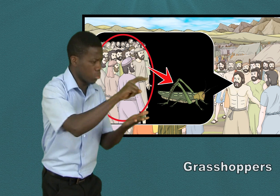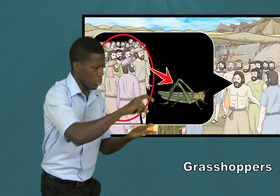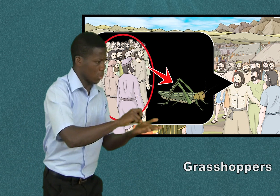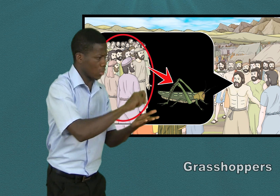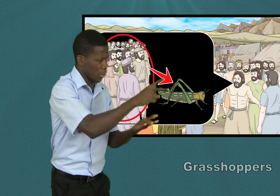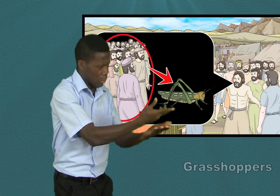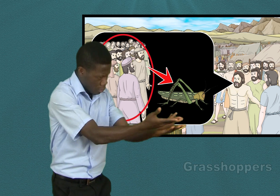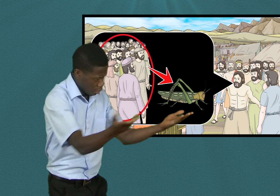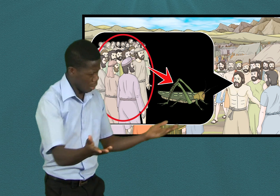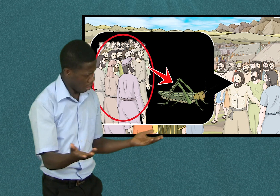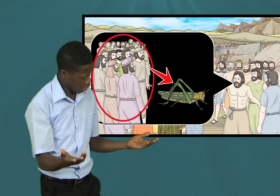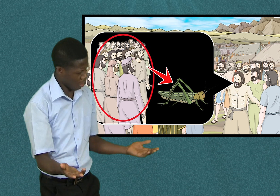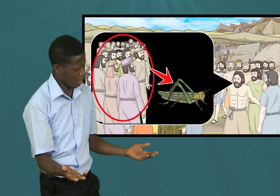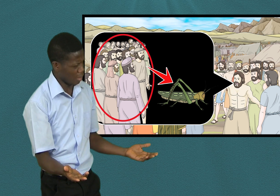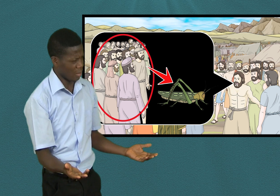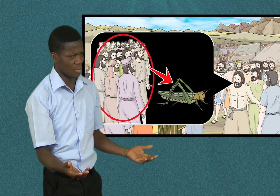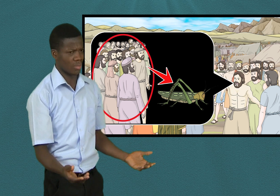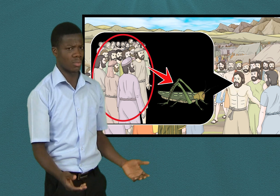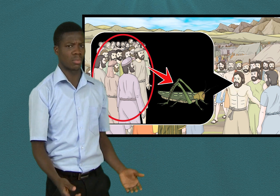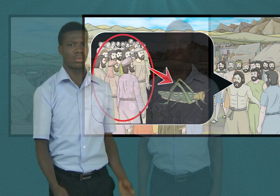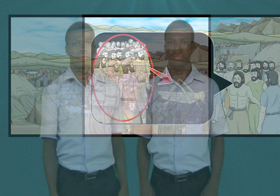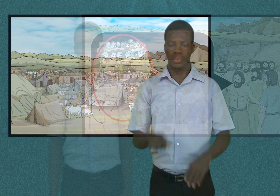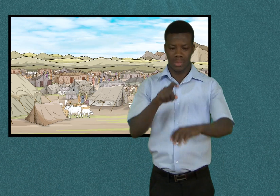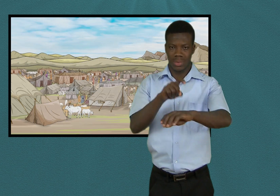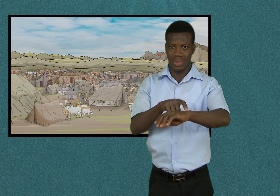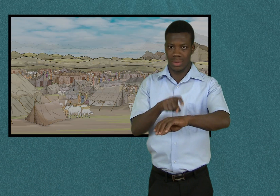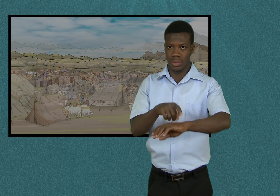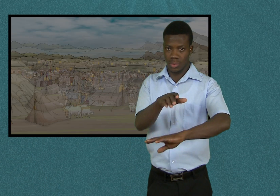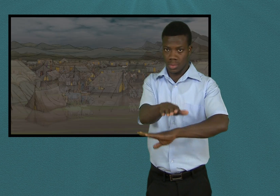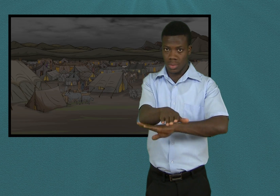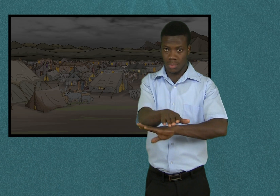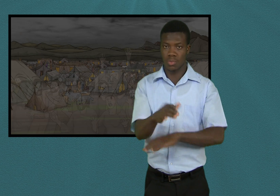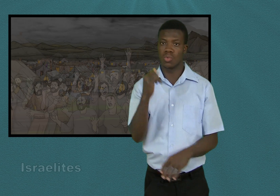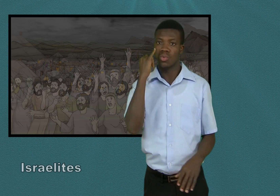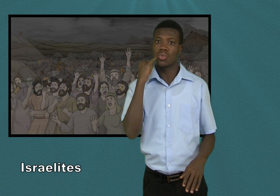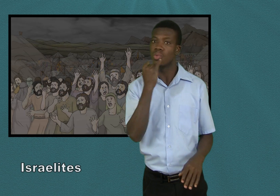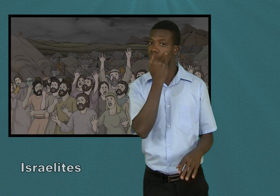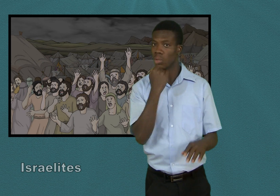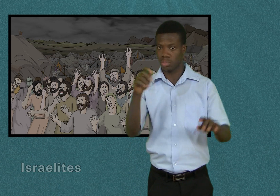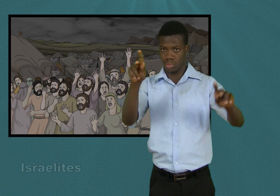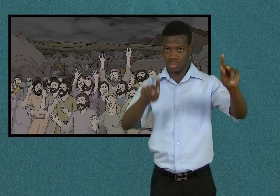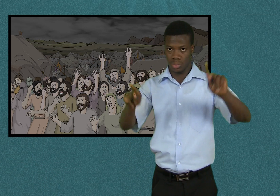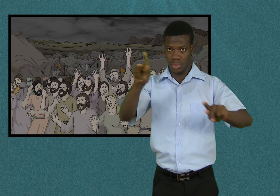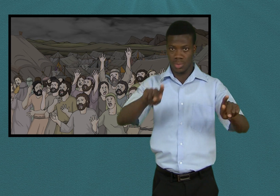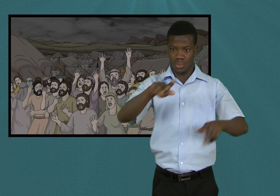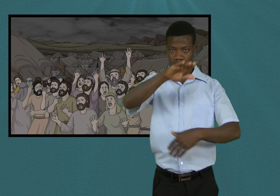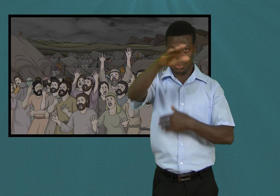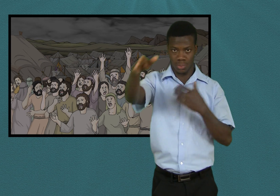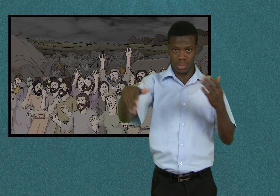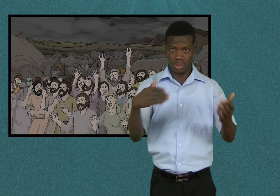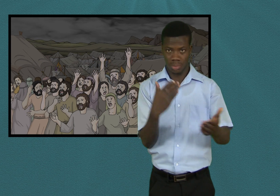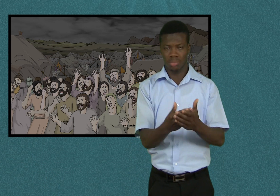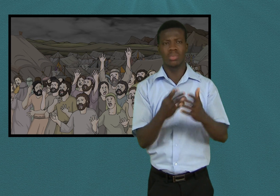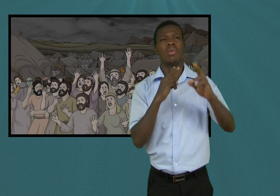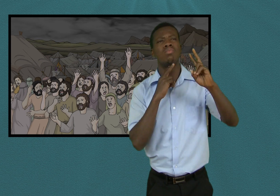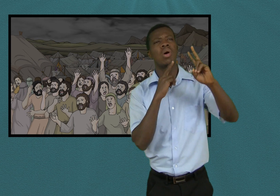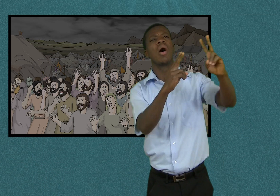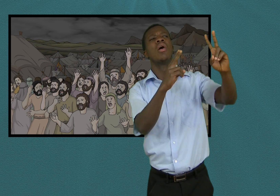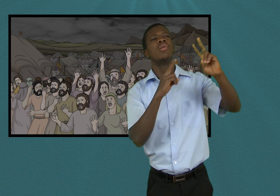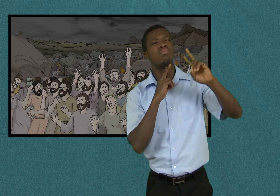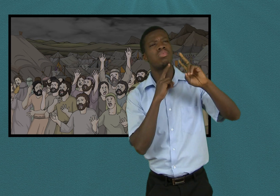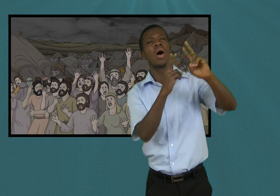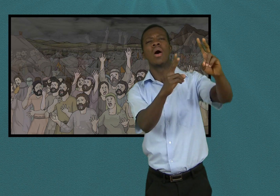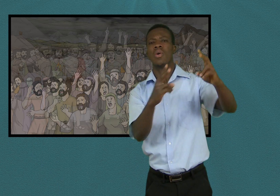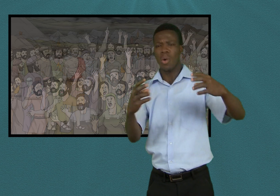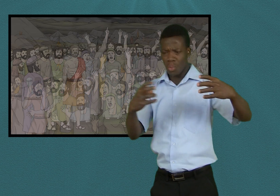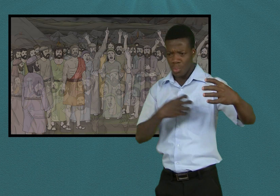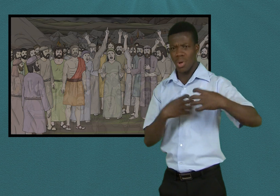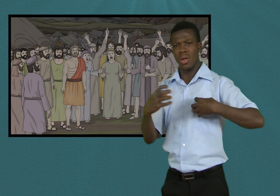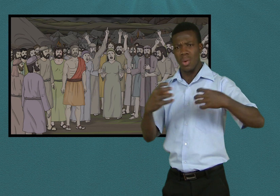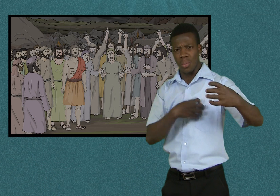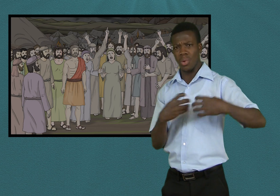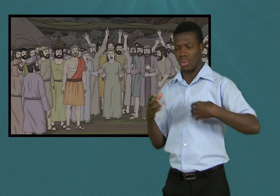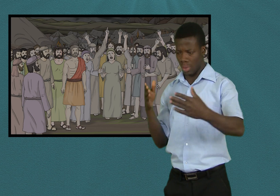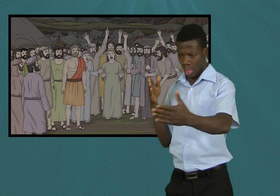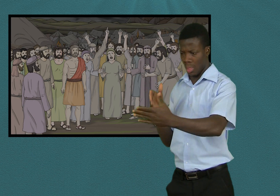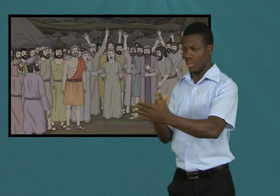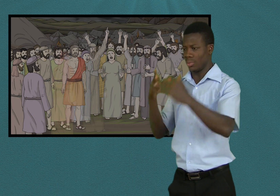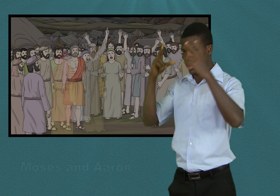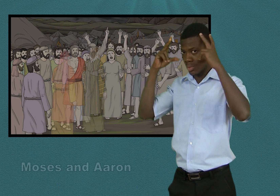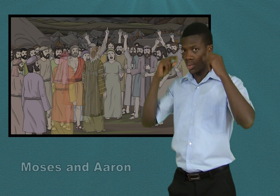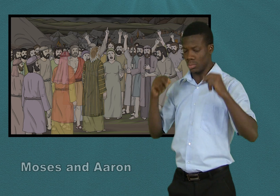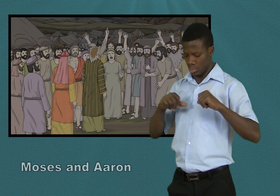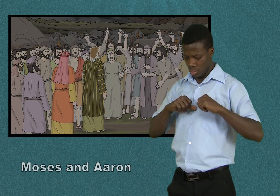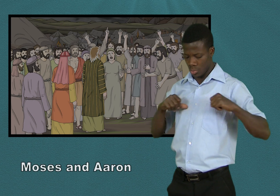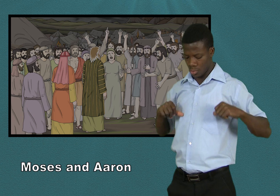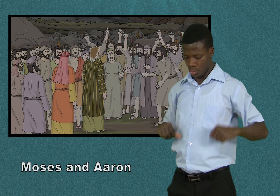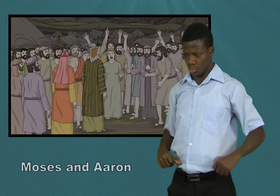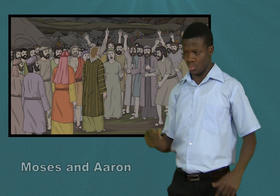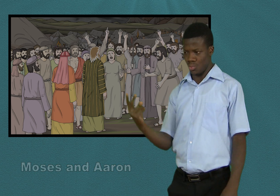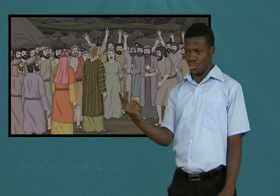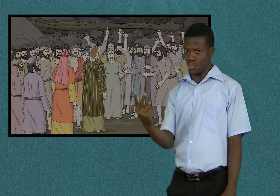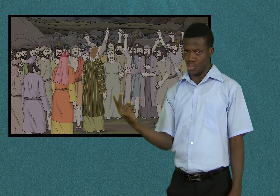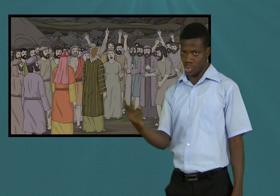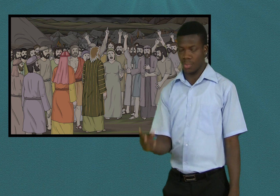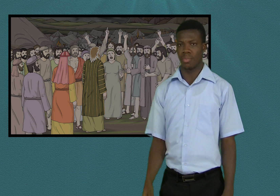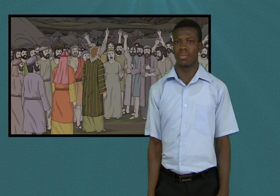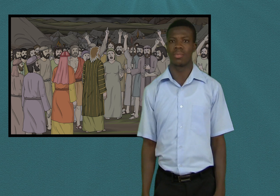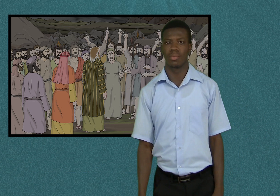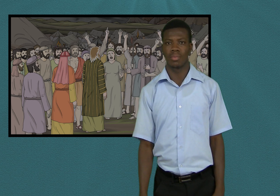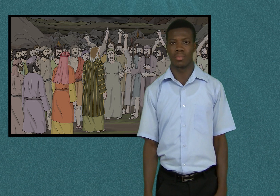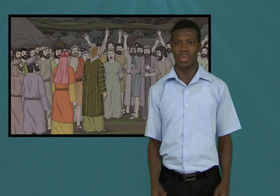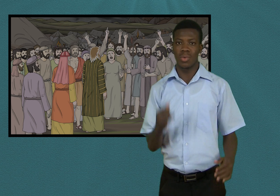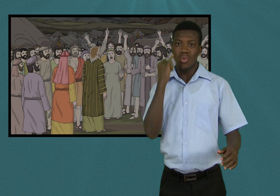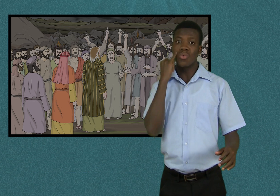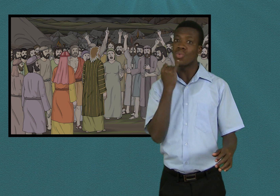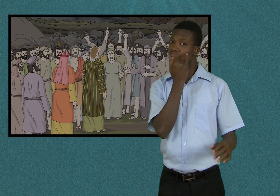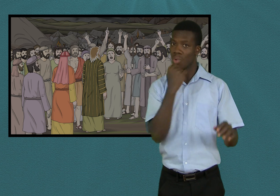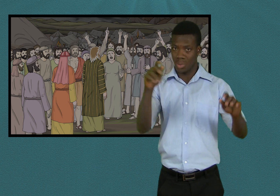Then the whole congregation lifted up their voices and cried out, and that night the people wept.